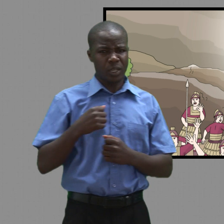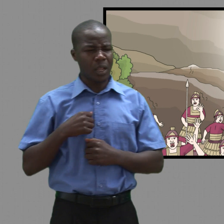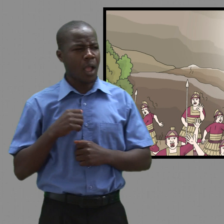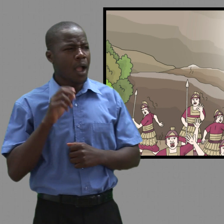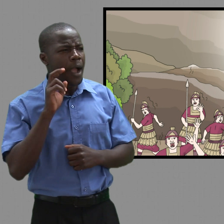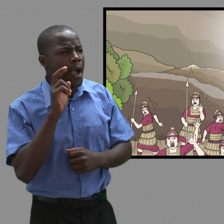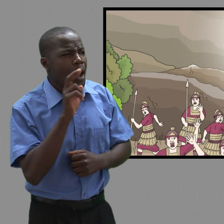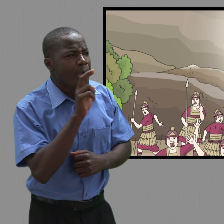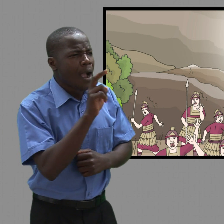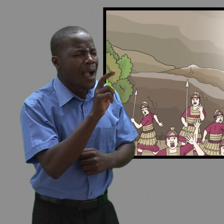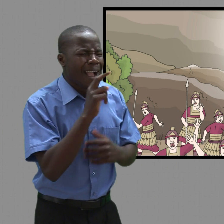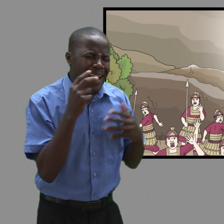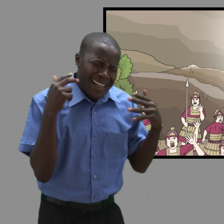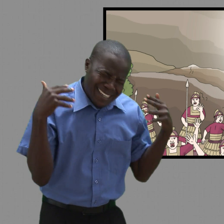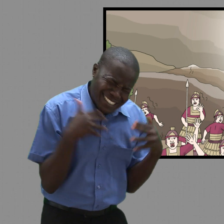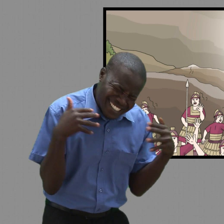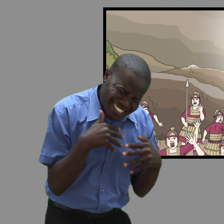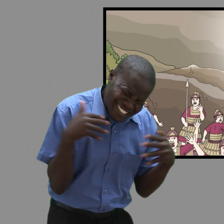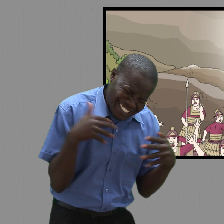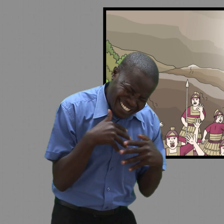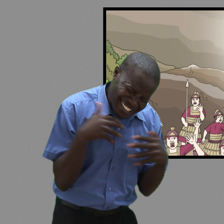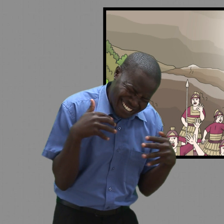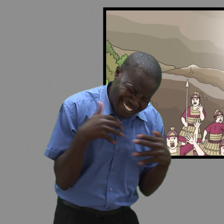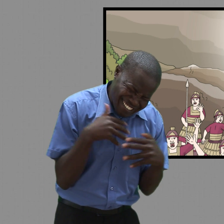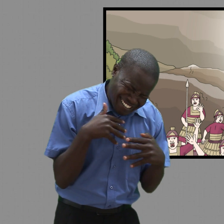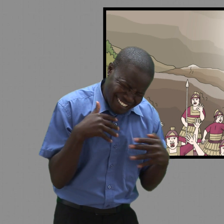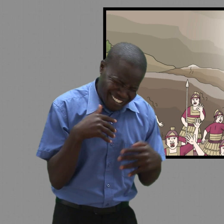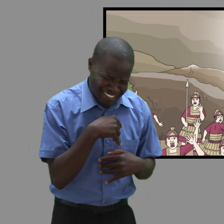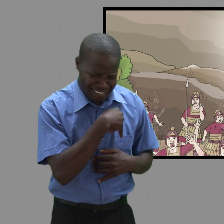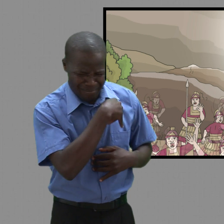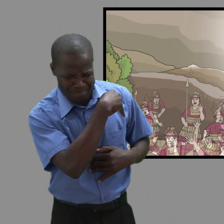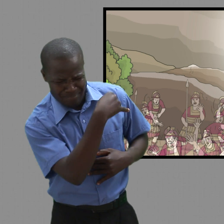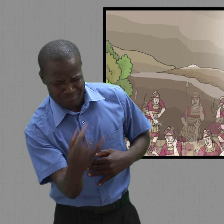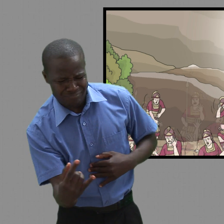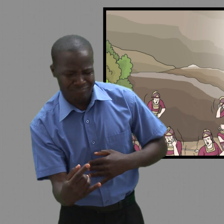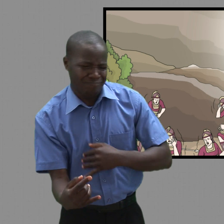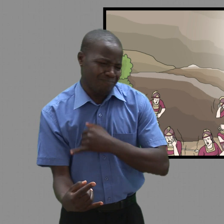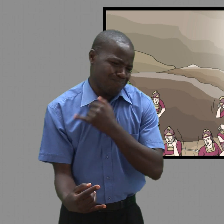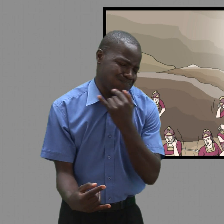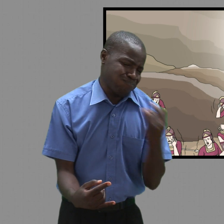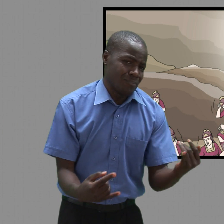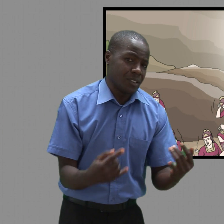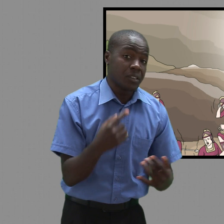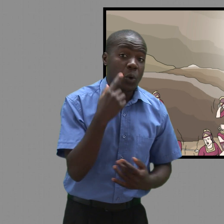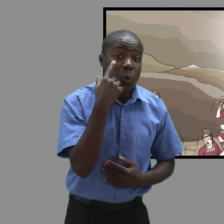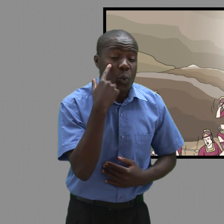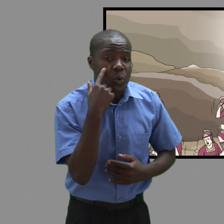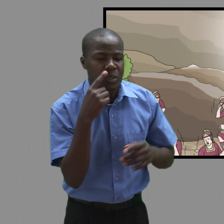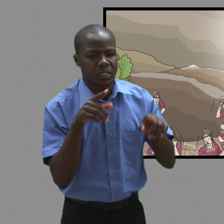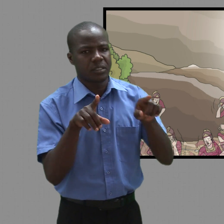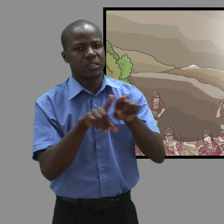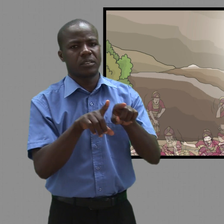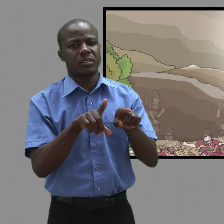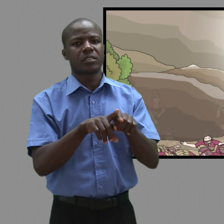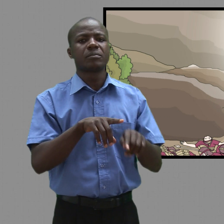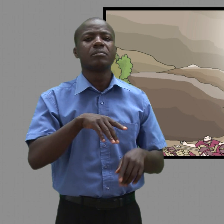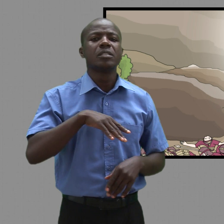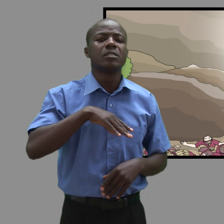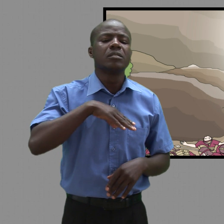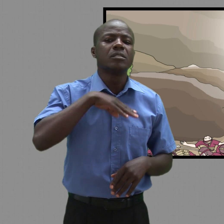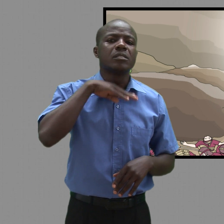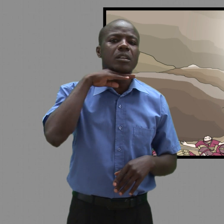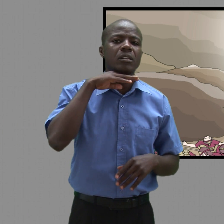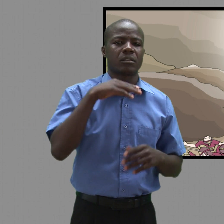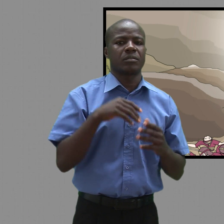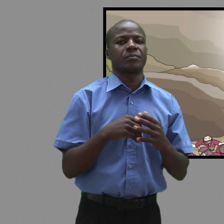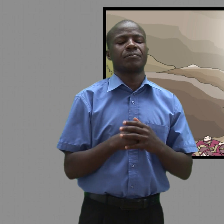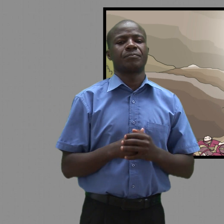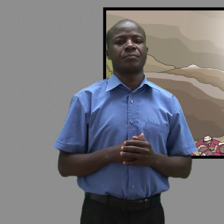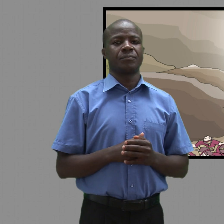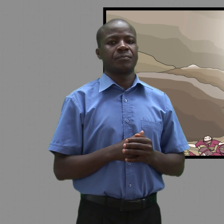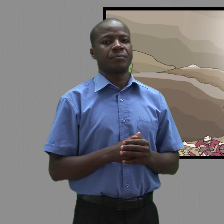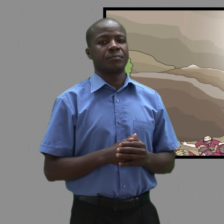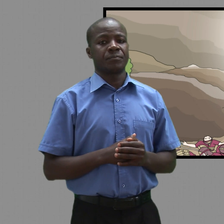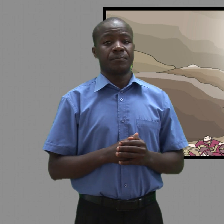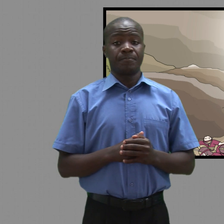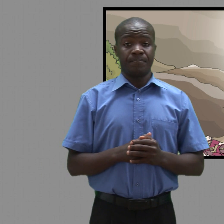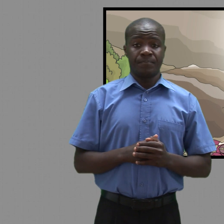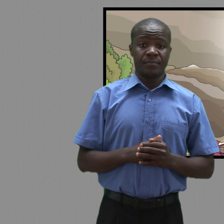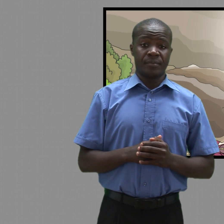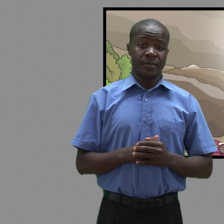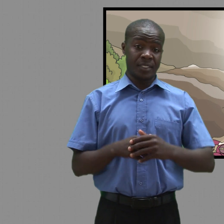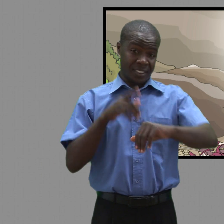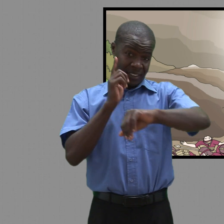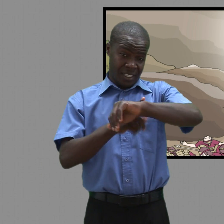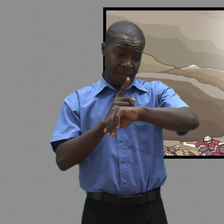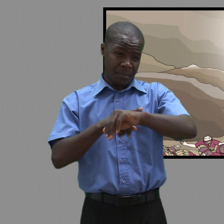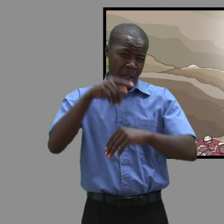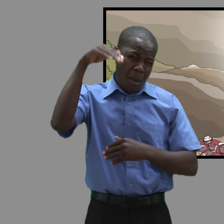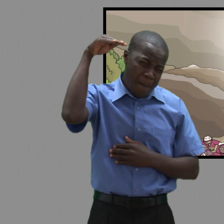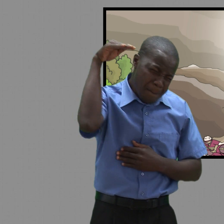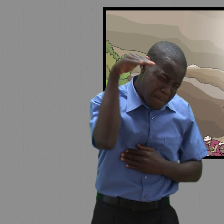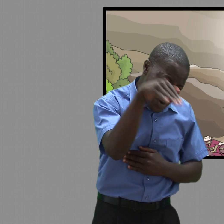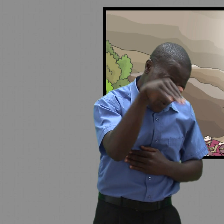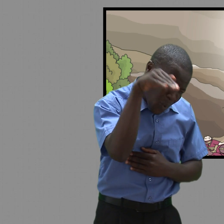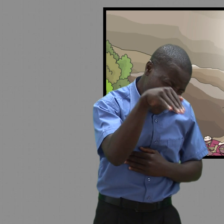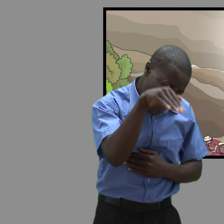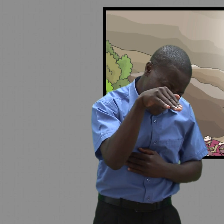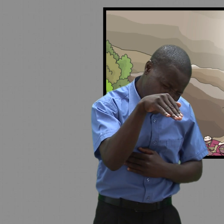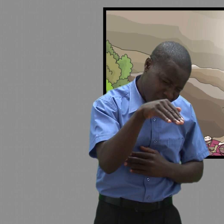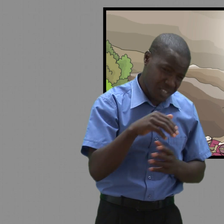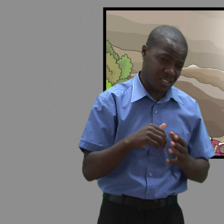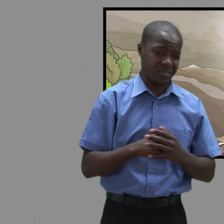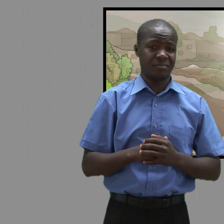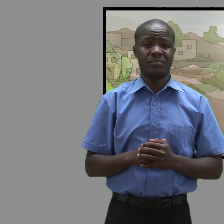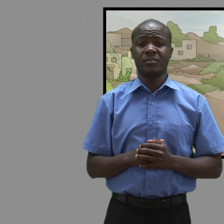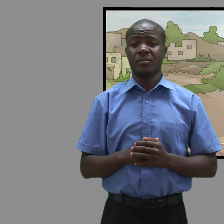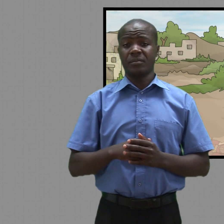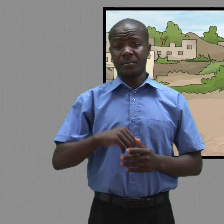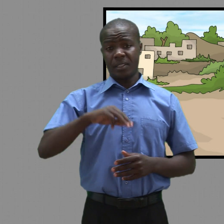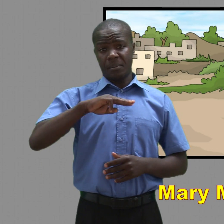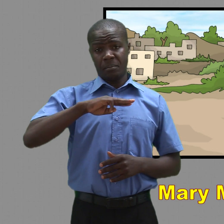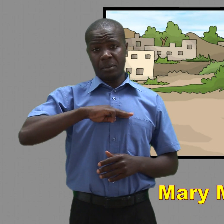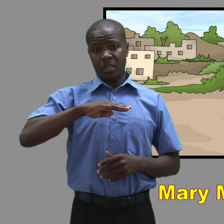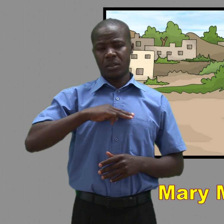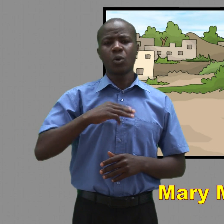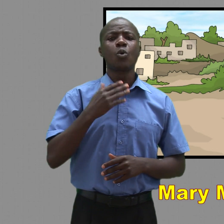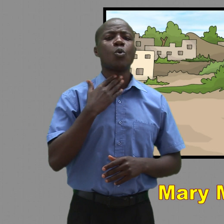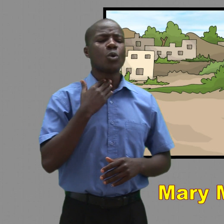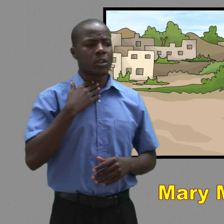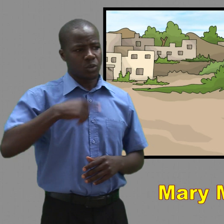The guards trembled in fear of him and became like dead men.